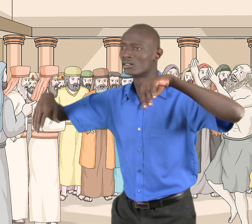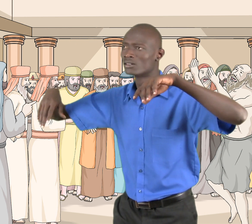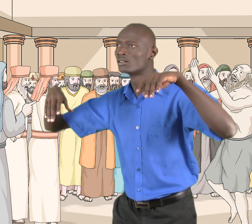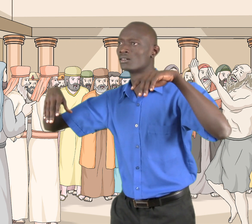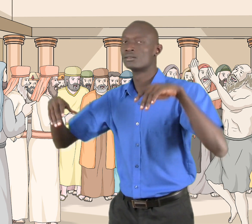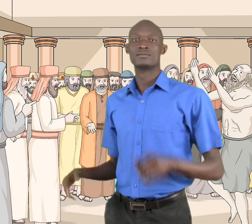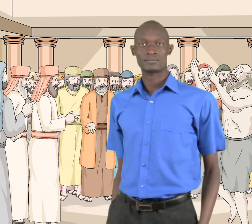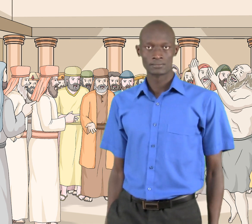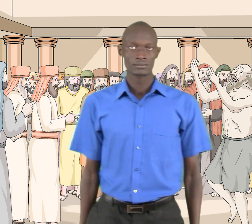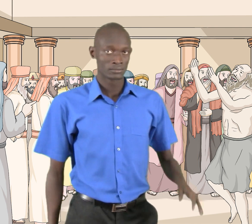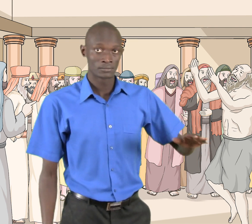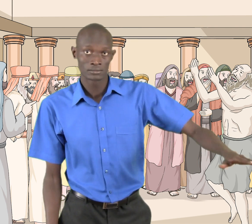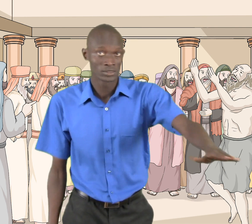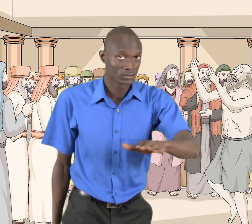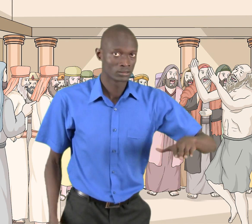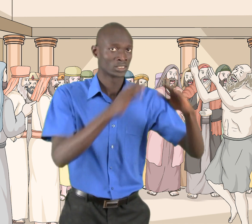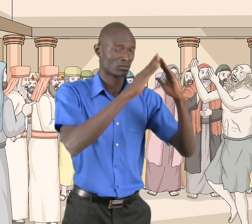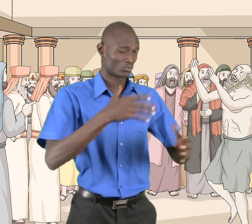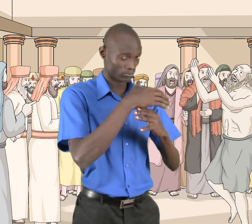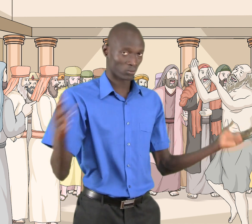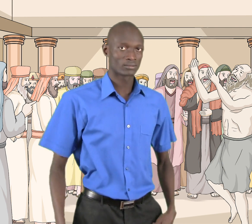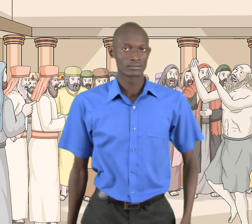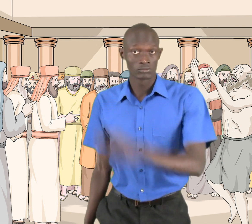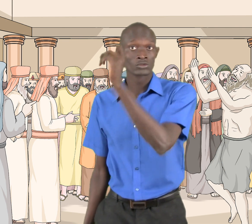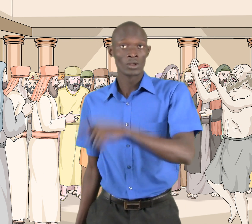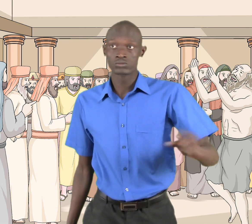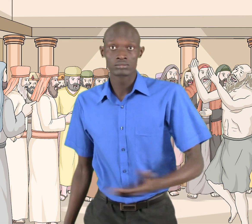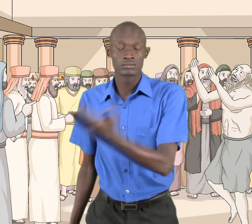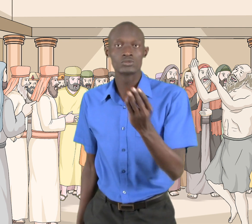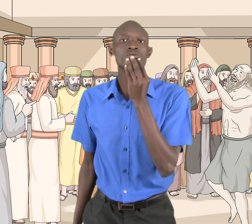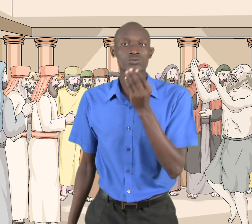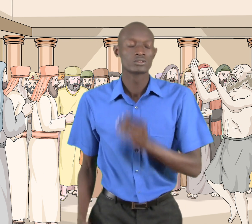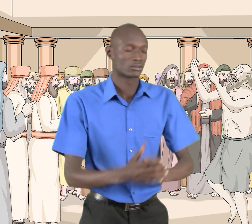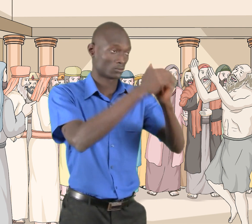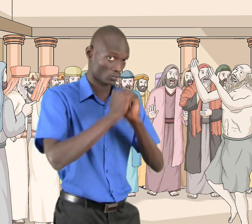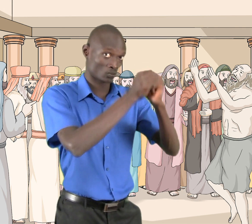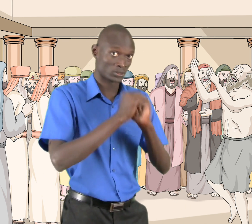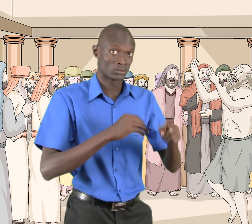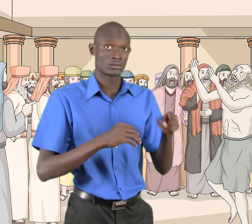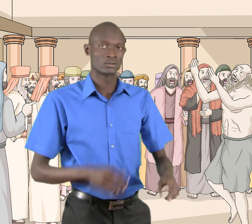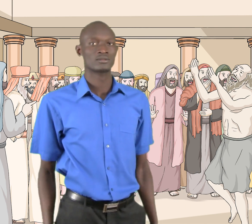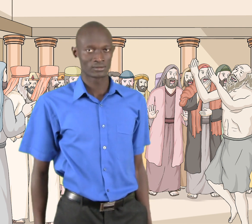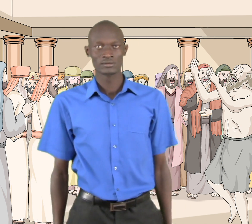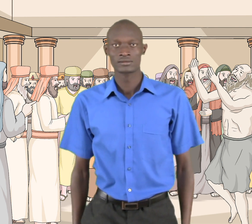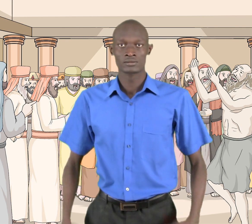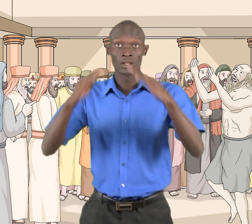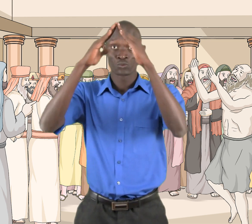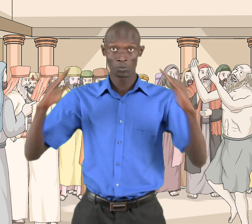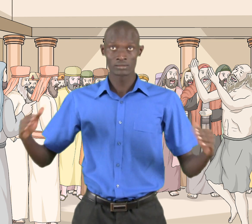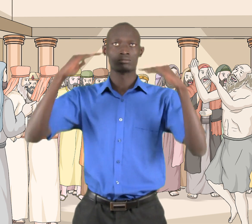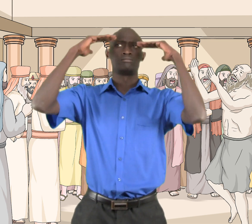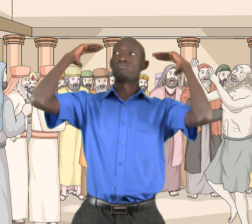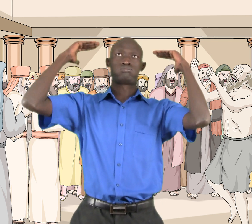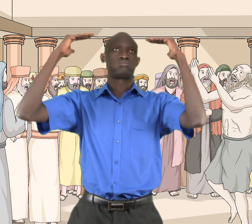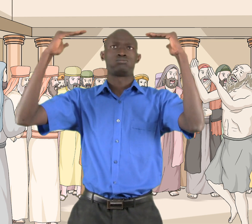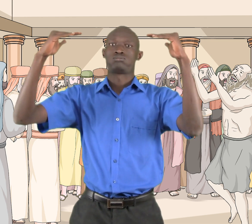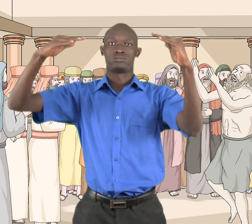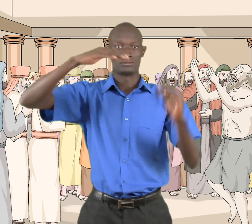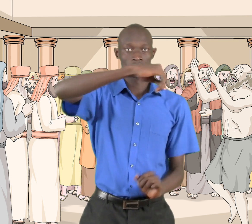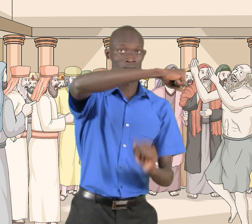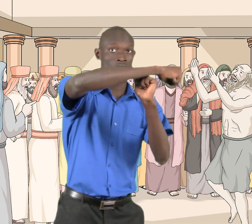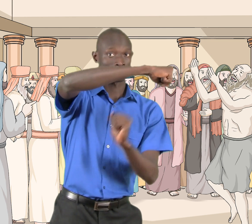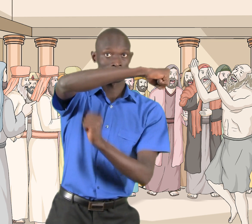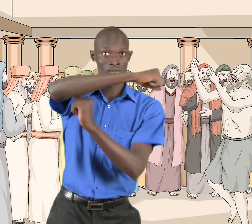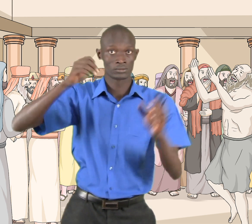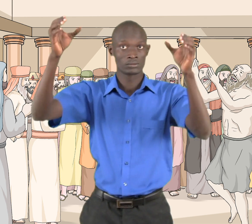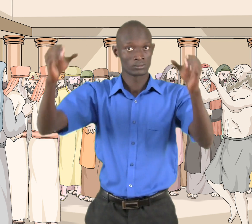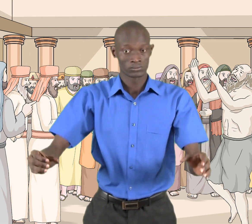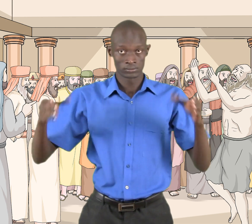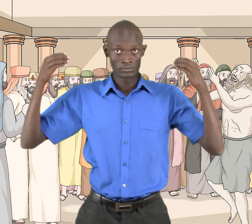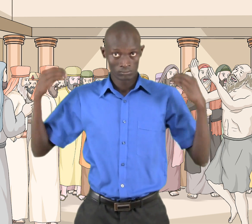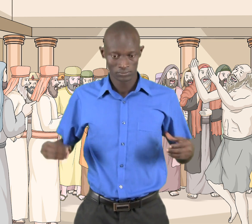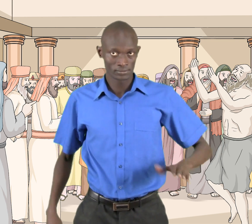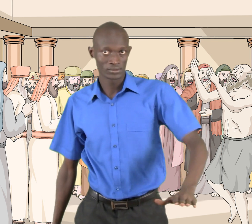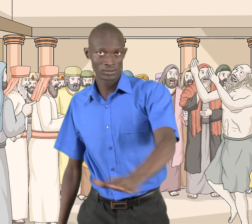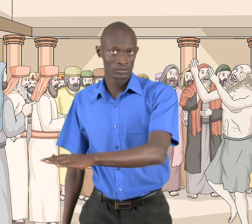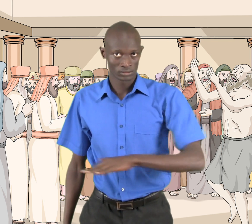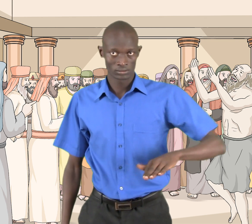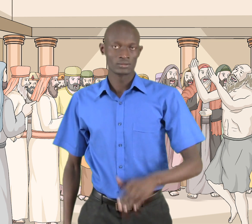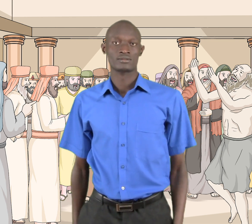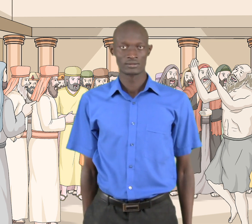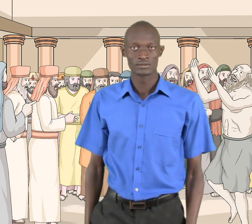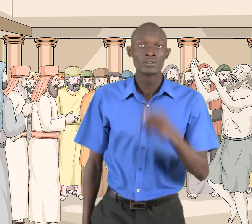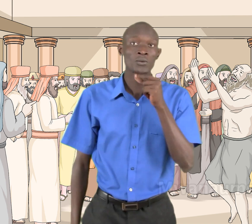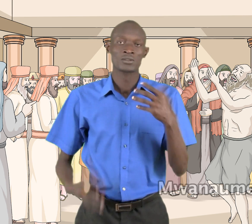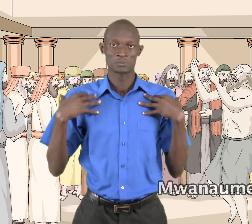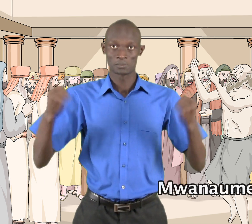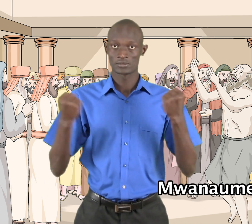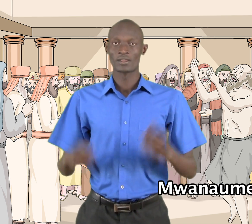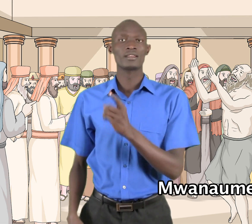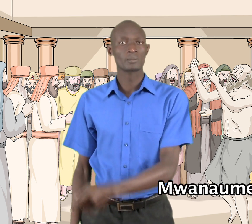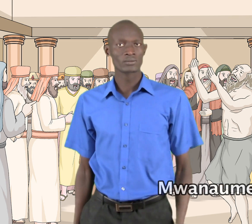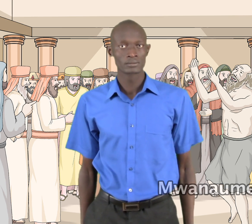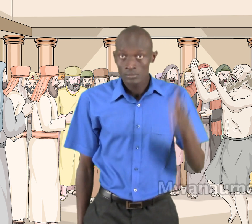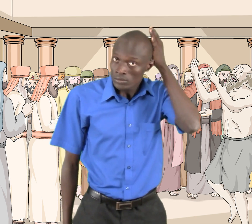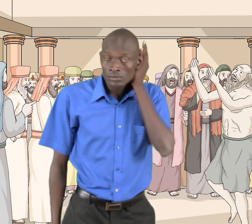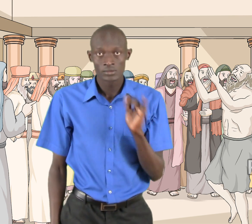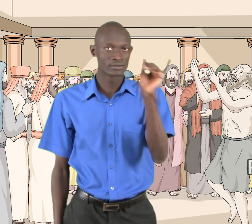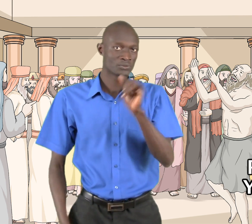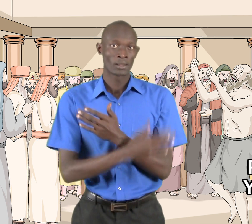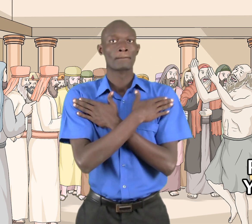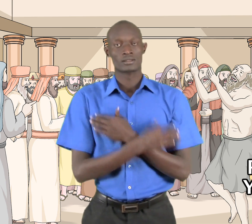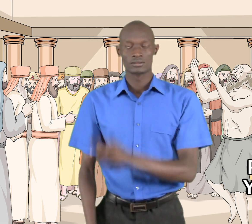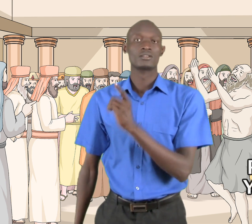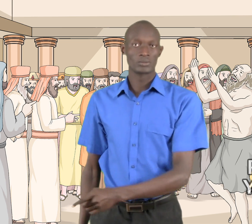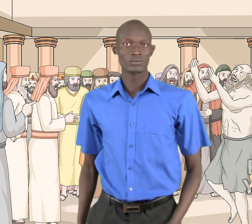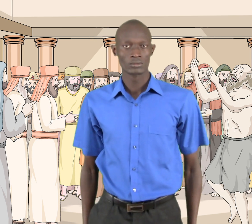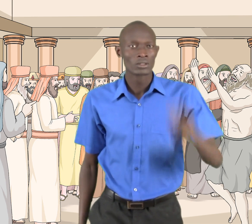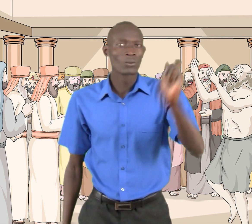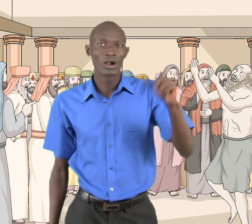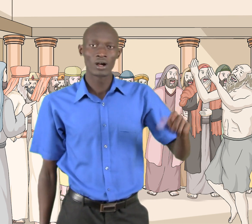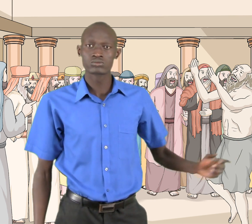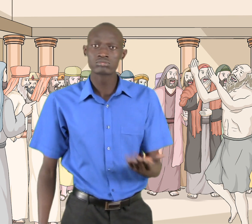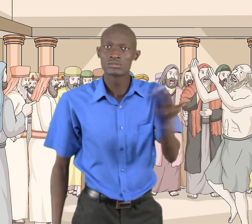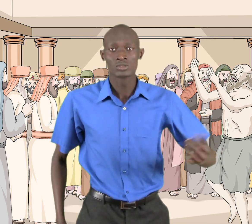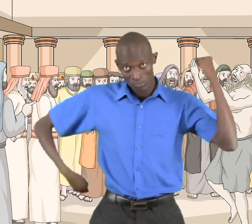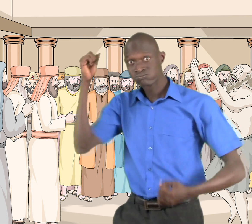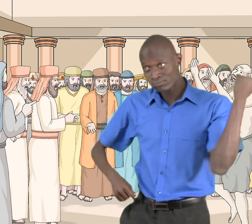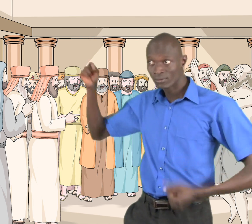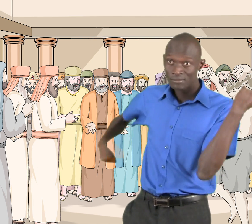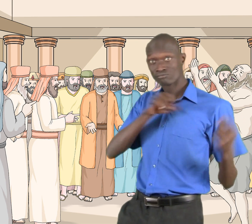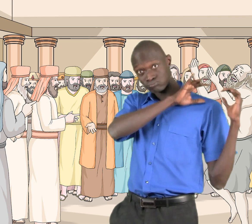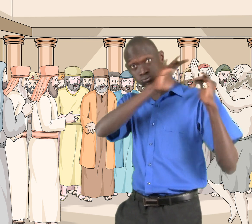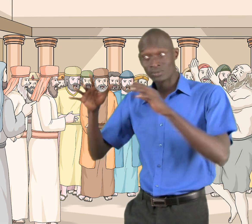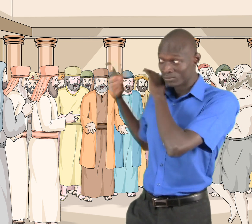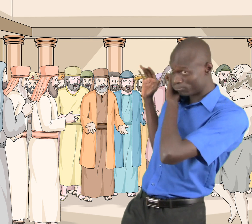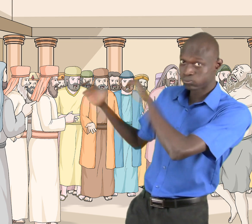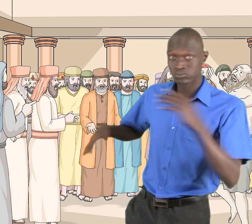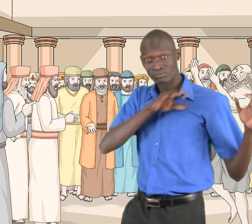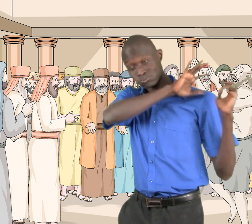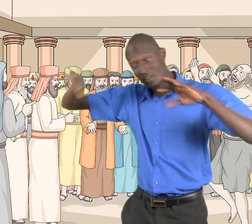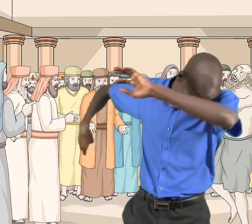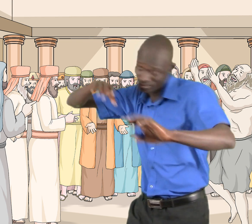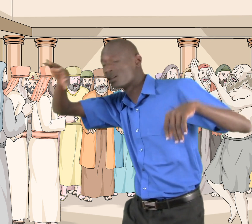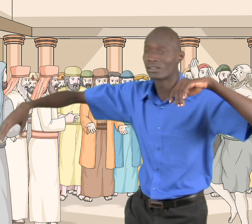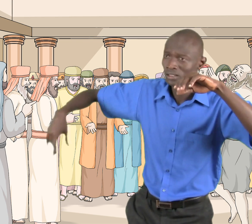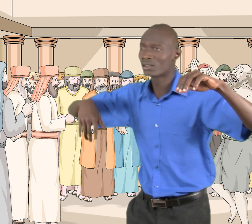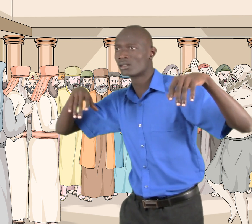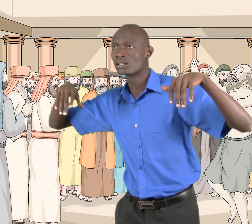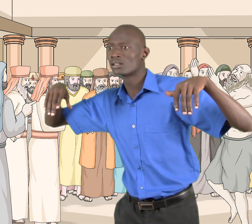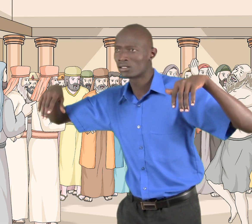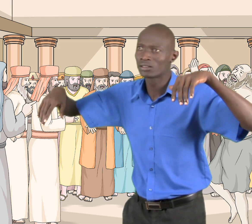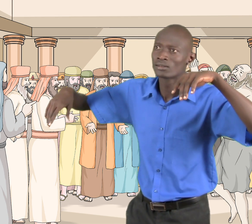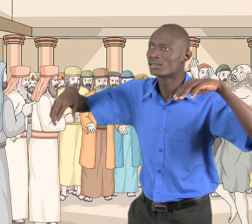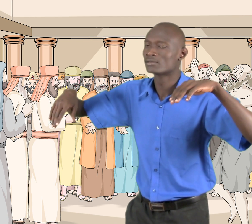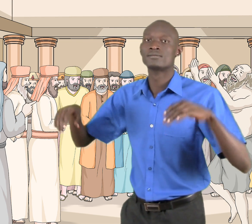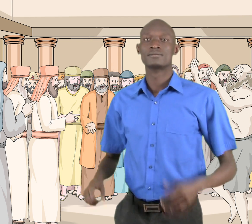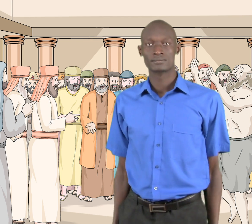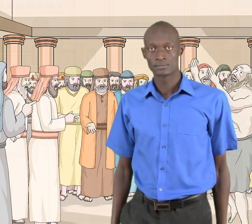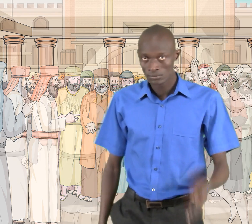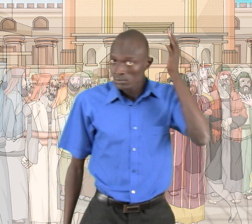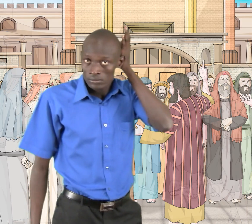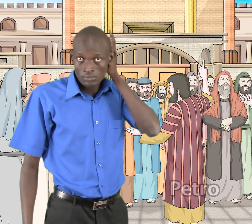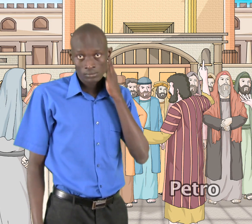While the man clung to Peter and John, all the people were astonished and ran to them in the walkway called Solomon’s Colonnade.